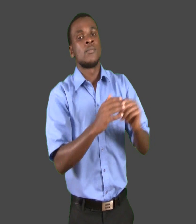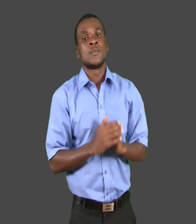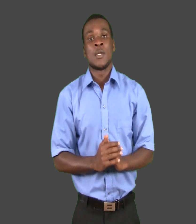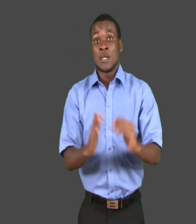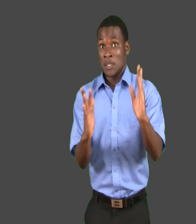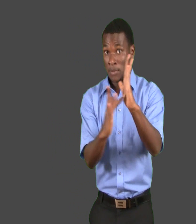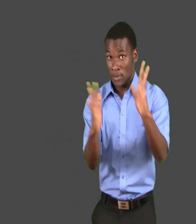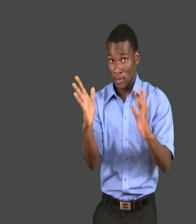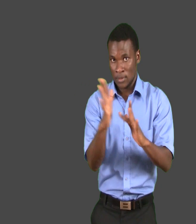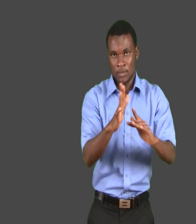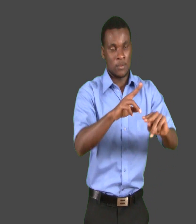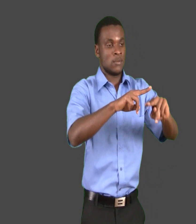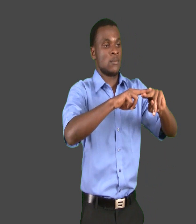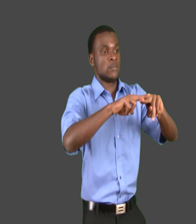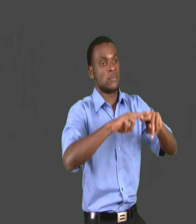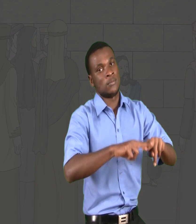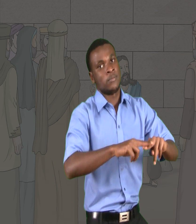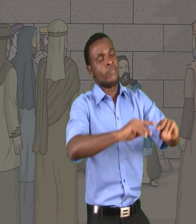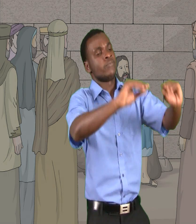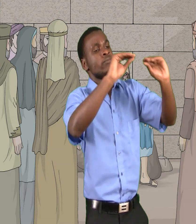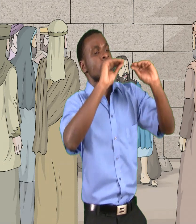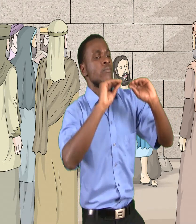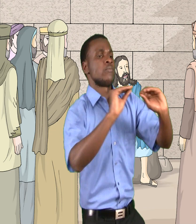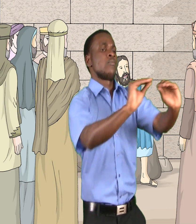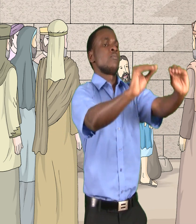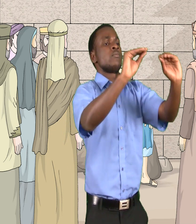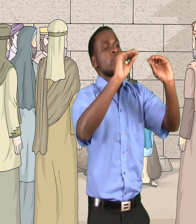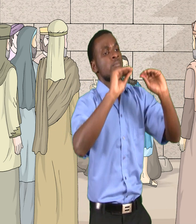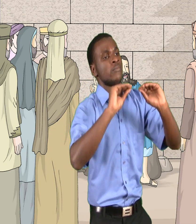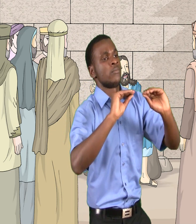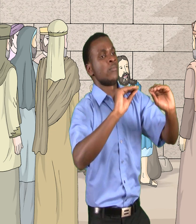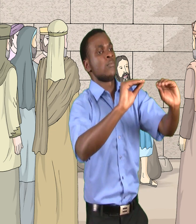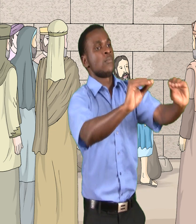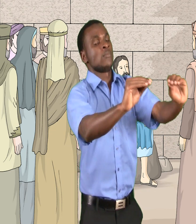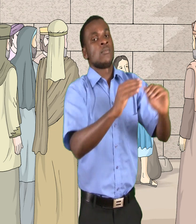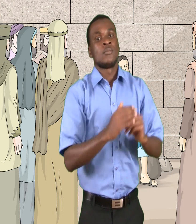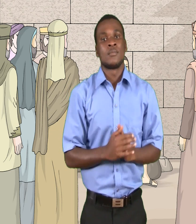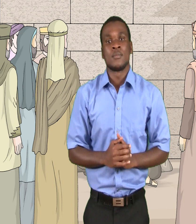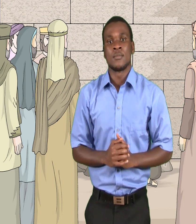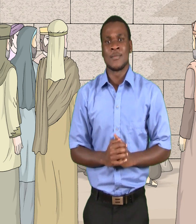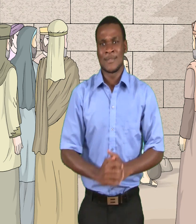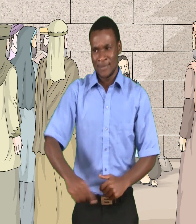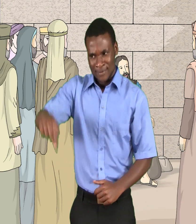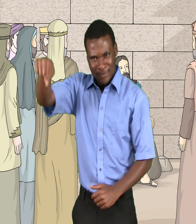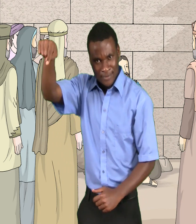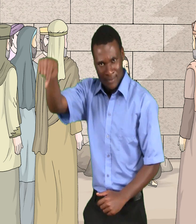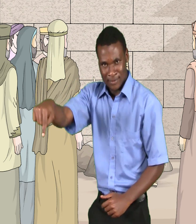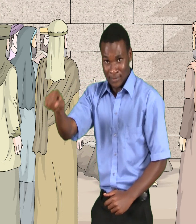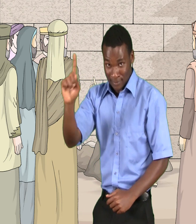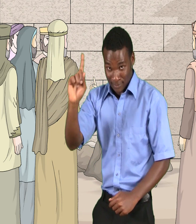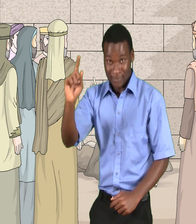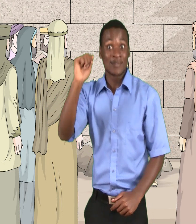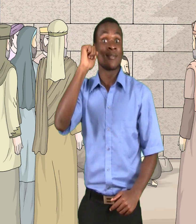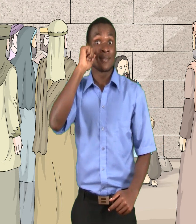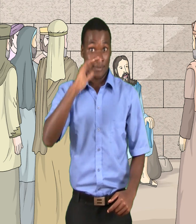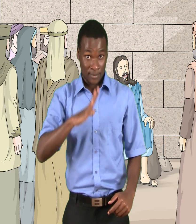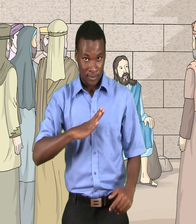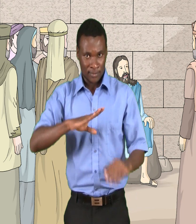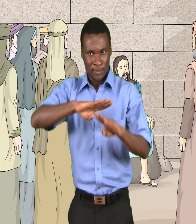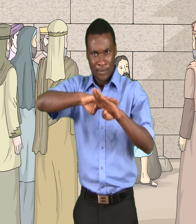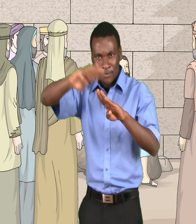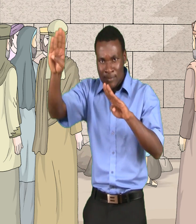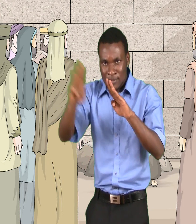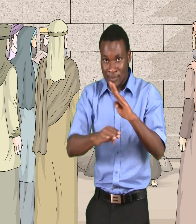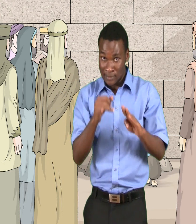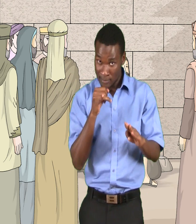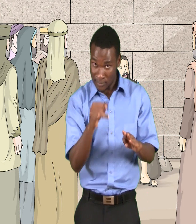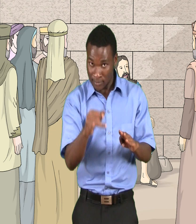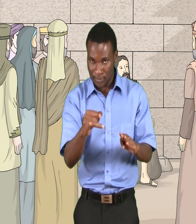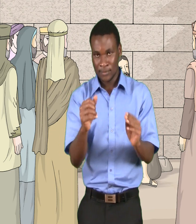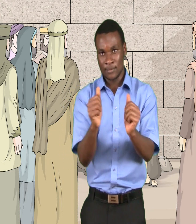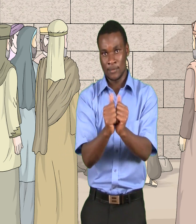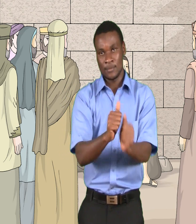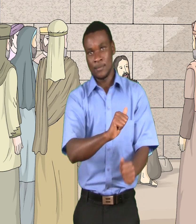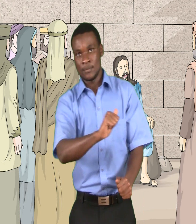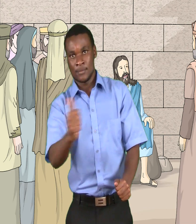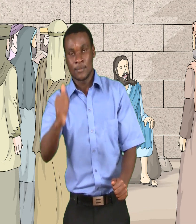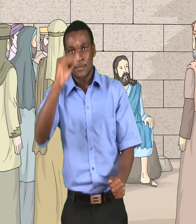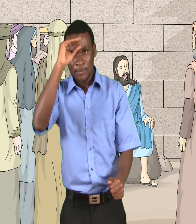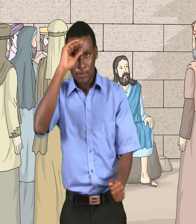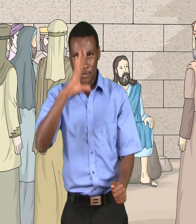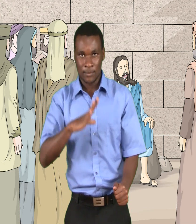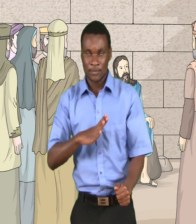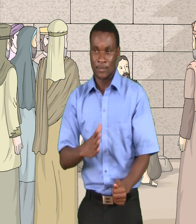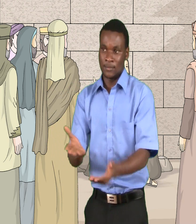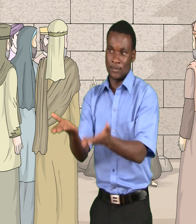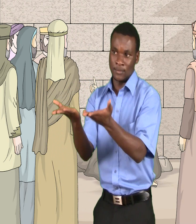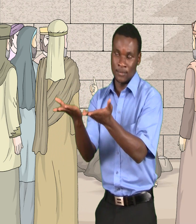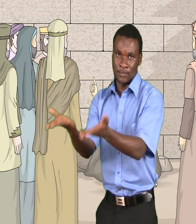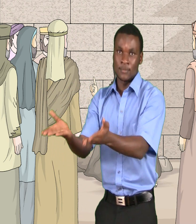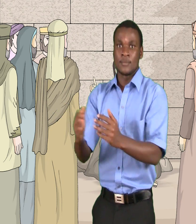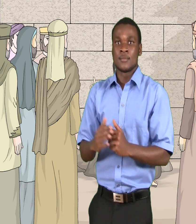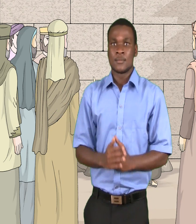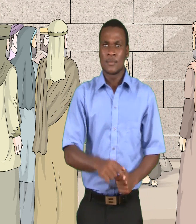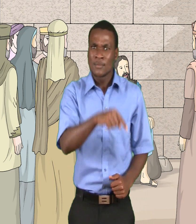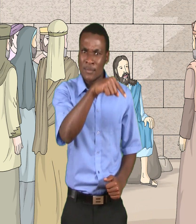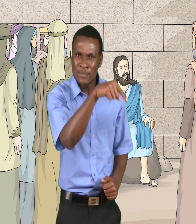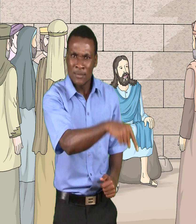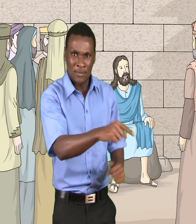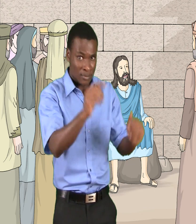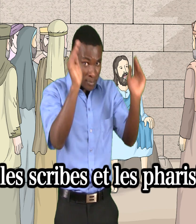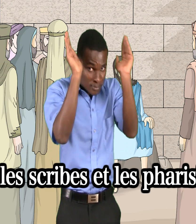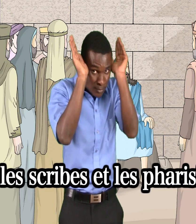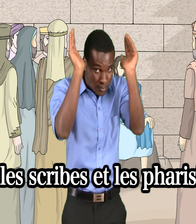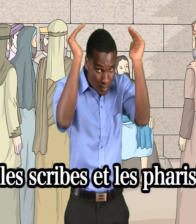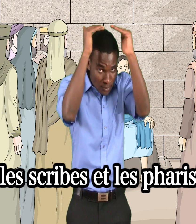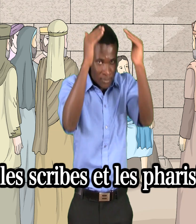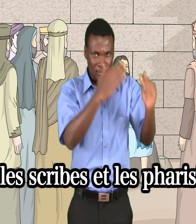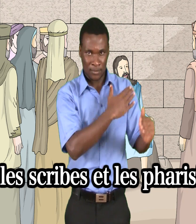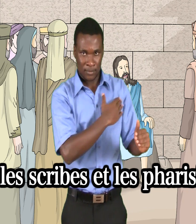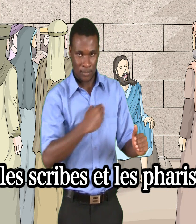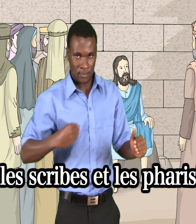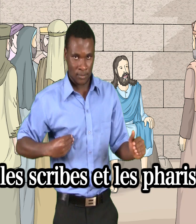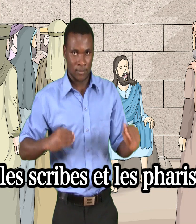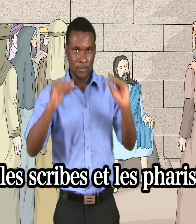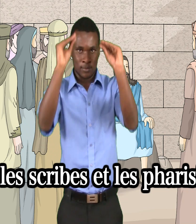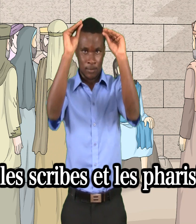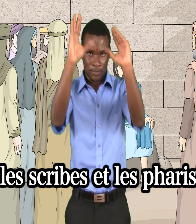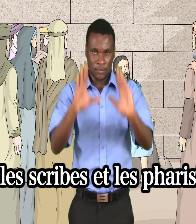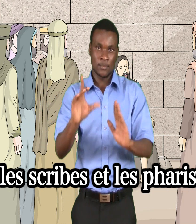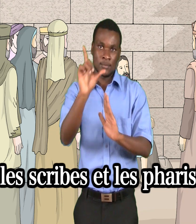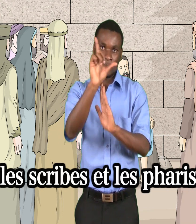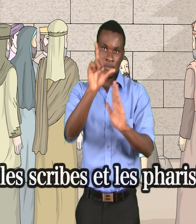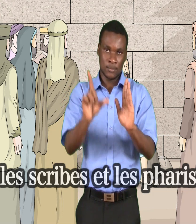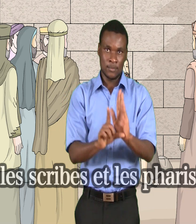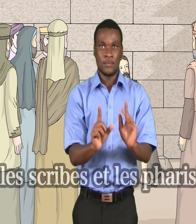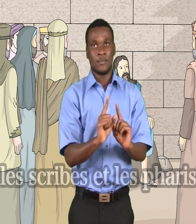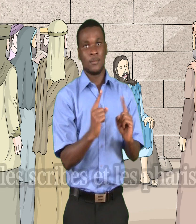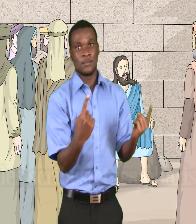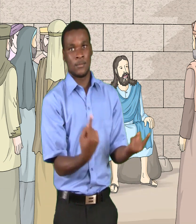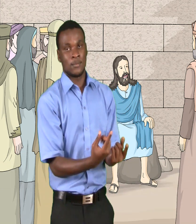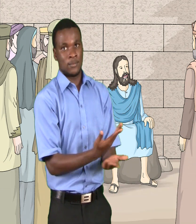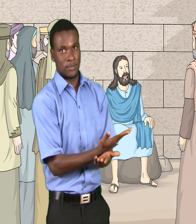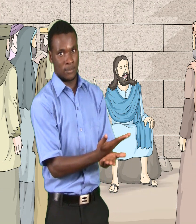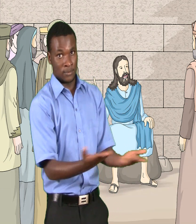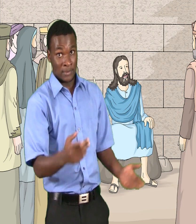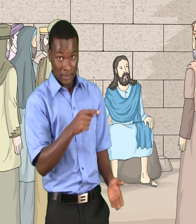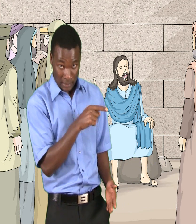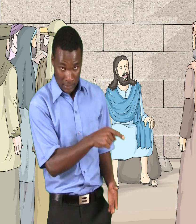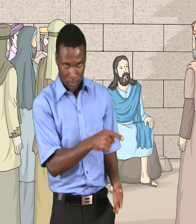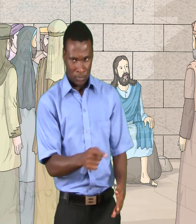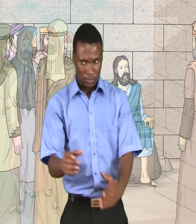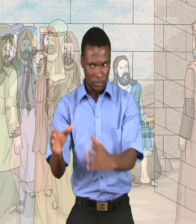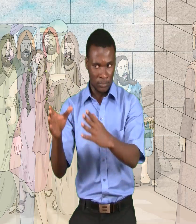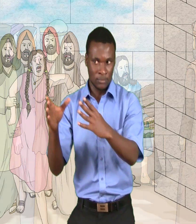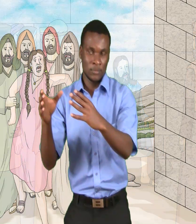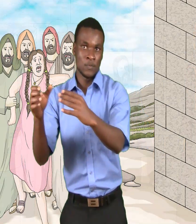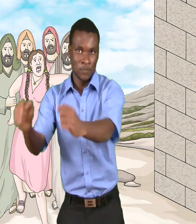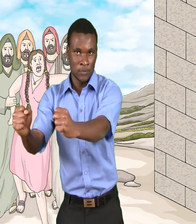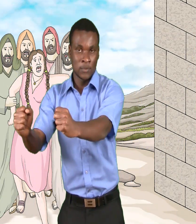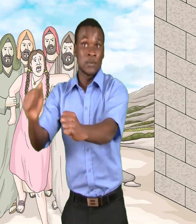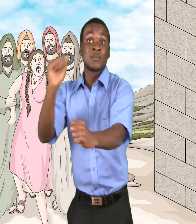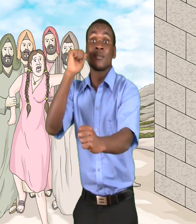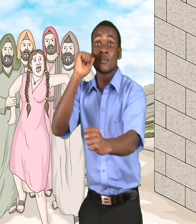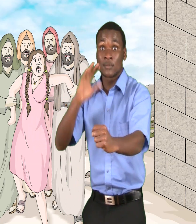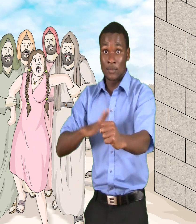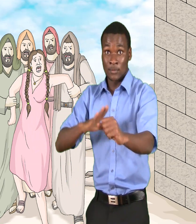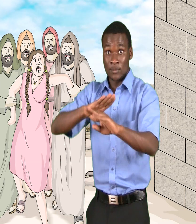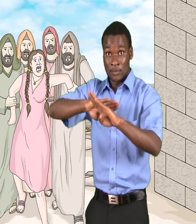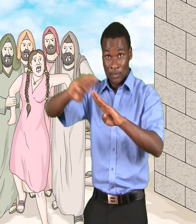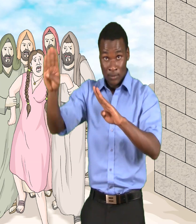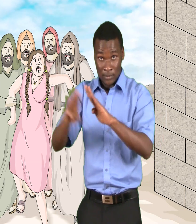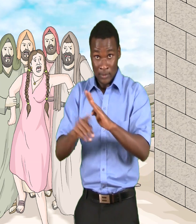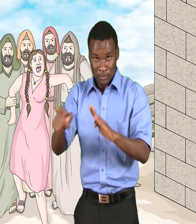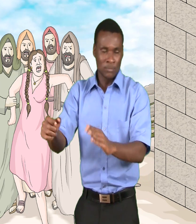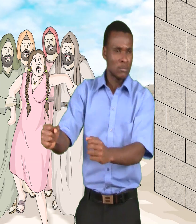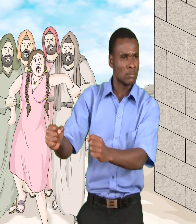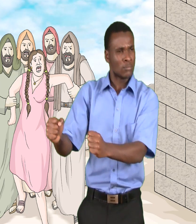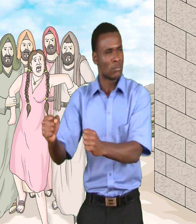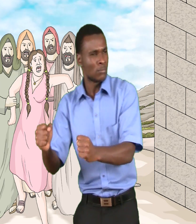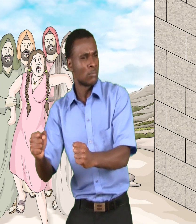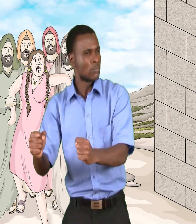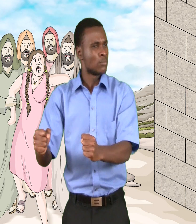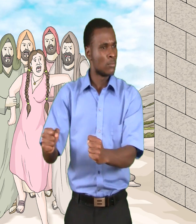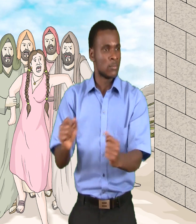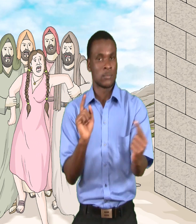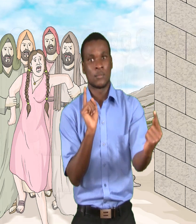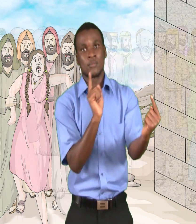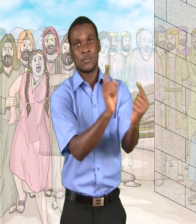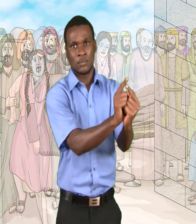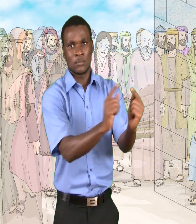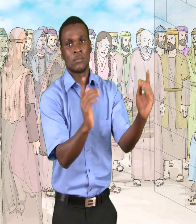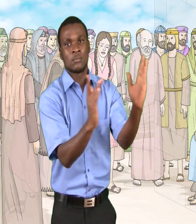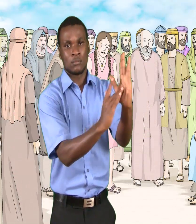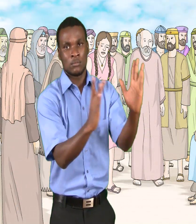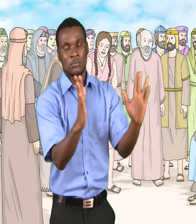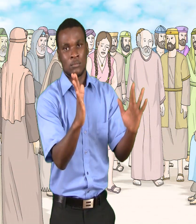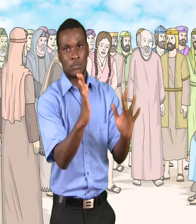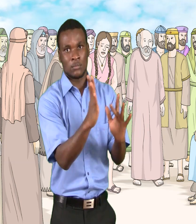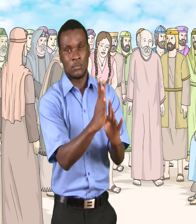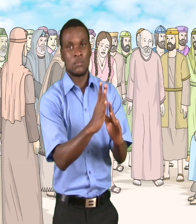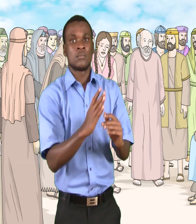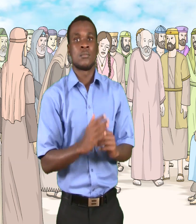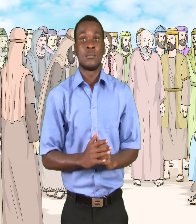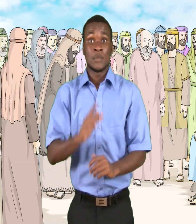Early in the morning He went back into the temple courts. All the people came to Him, and He sat down to teach them. The scribes and Pharisees, however, brought to Him a woman caught in adultery.